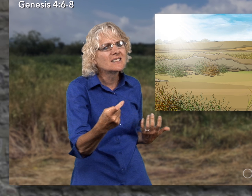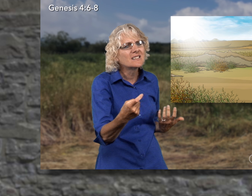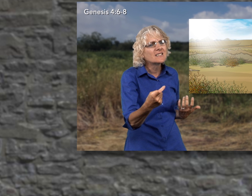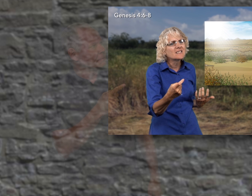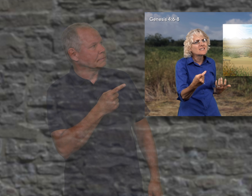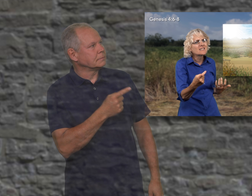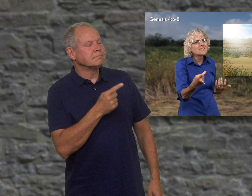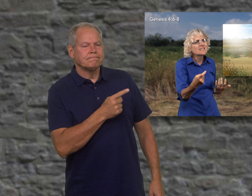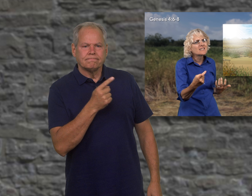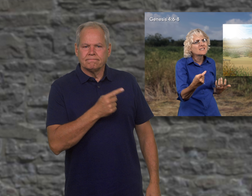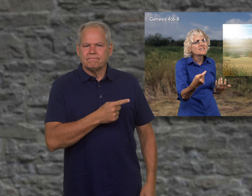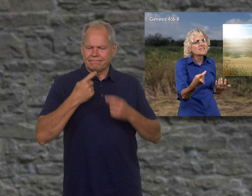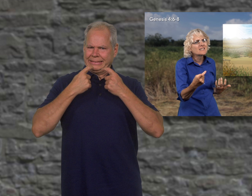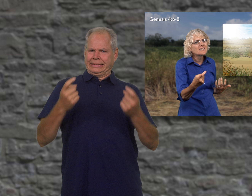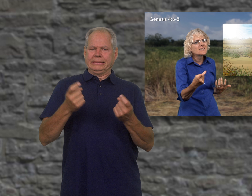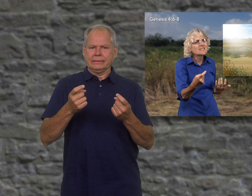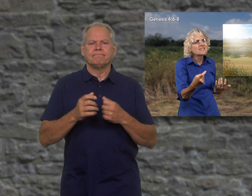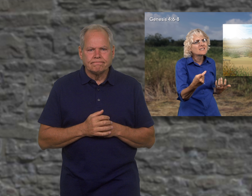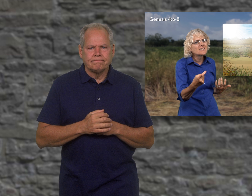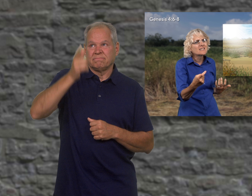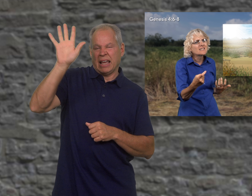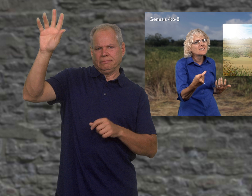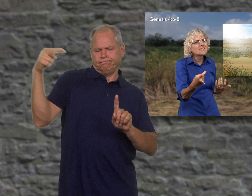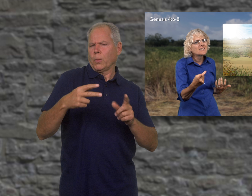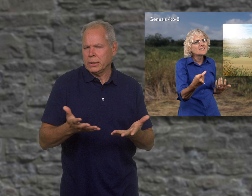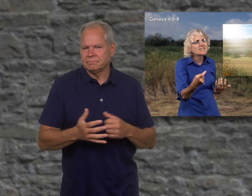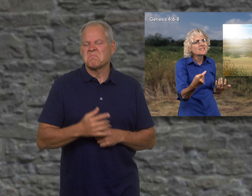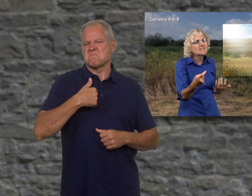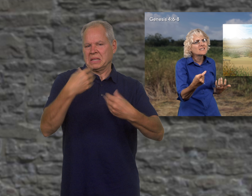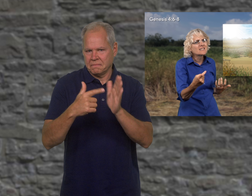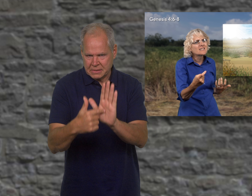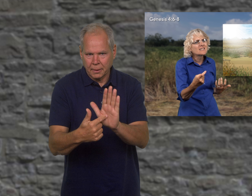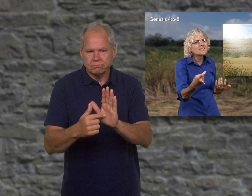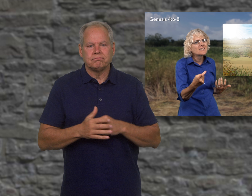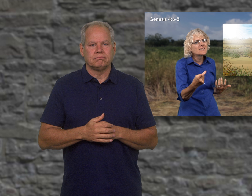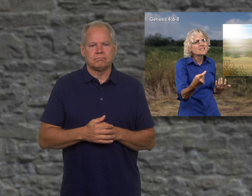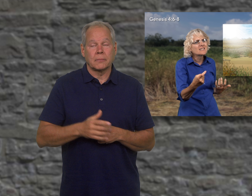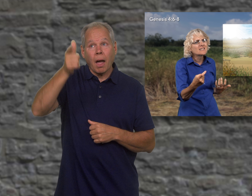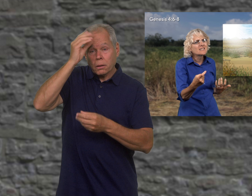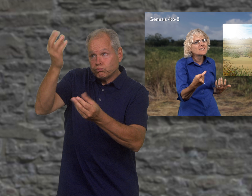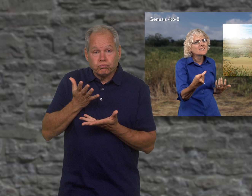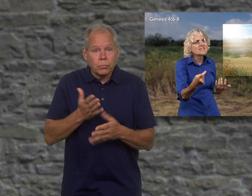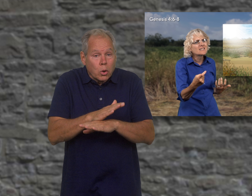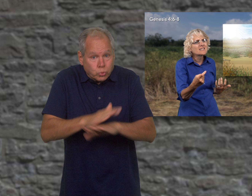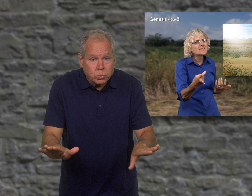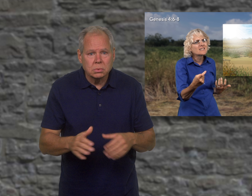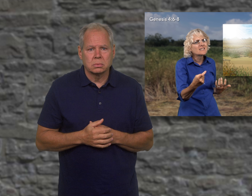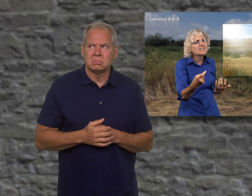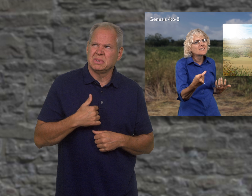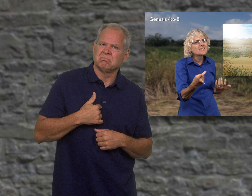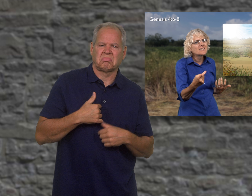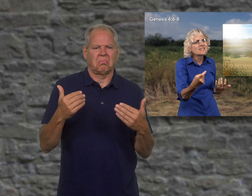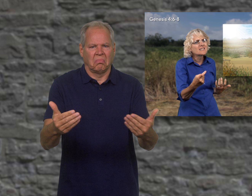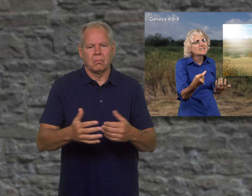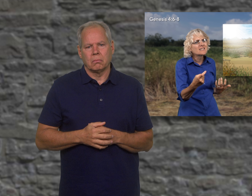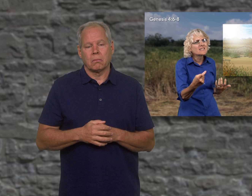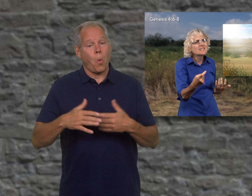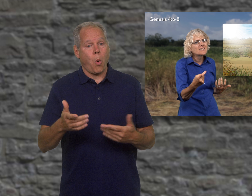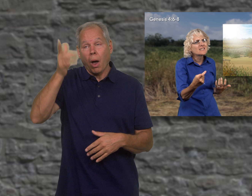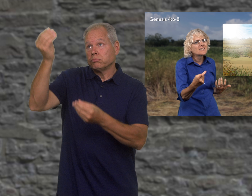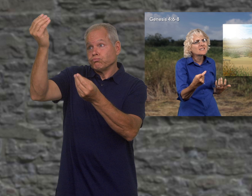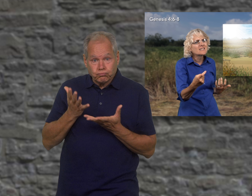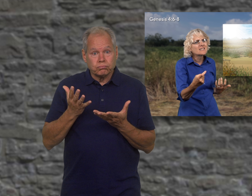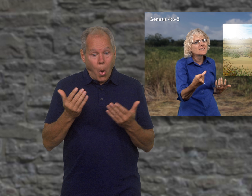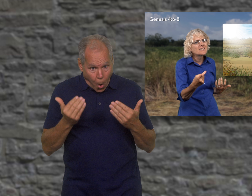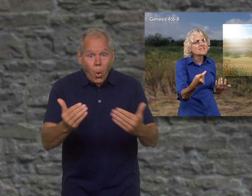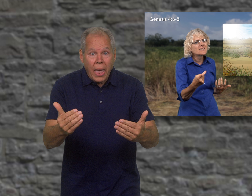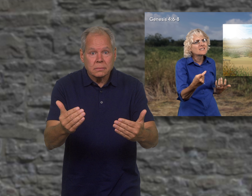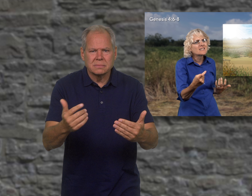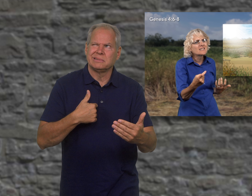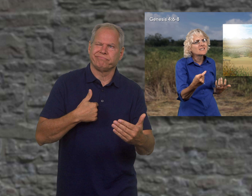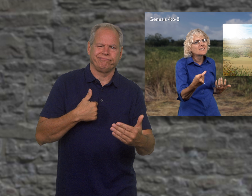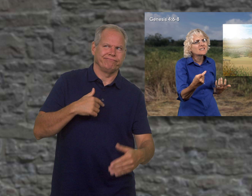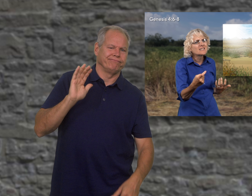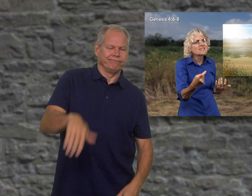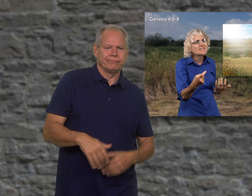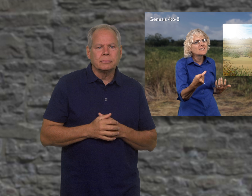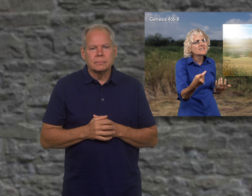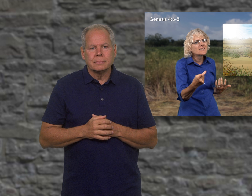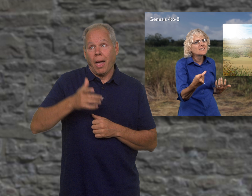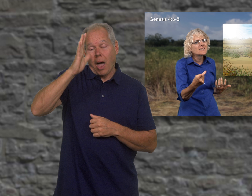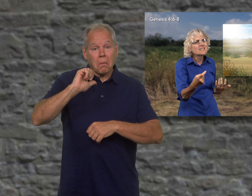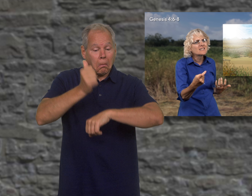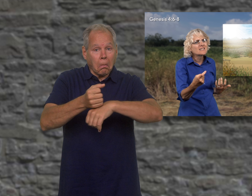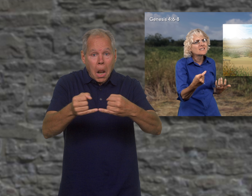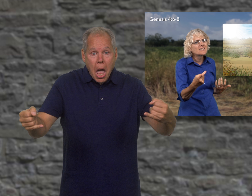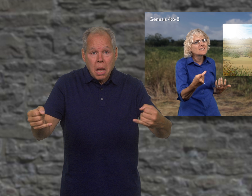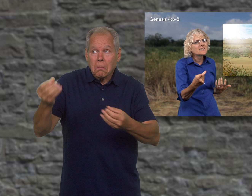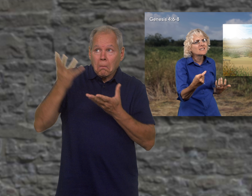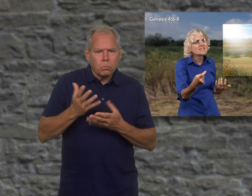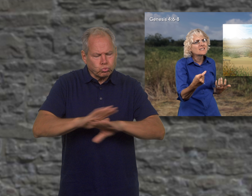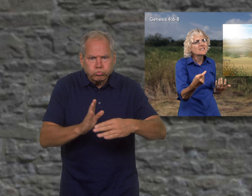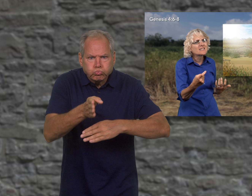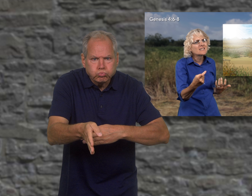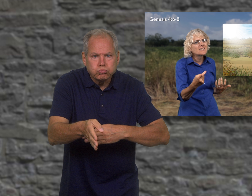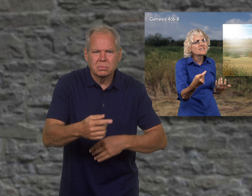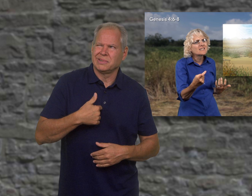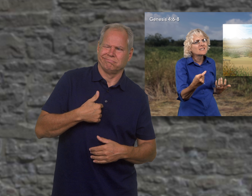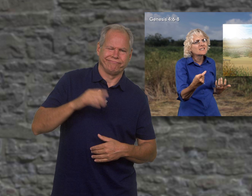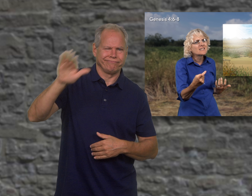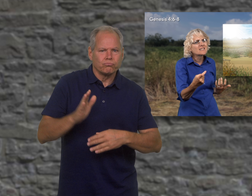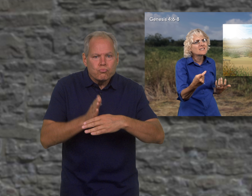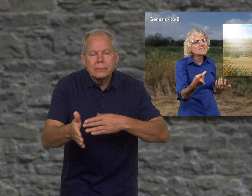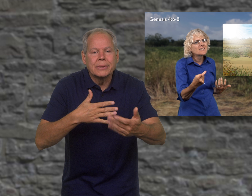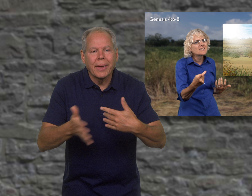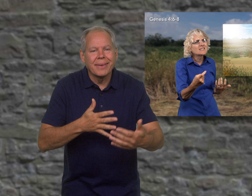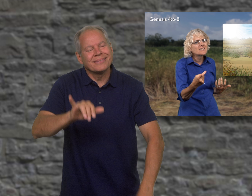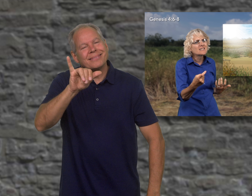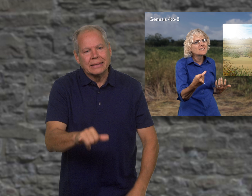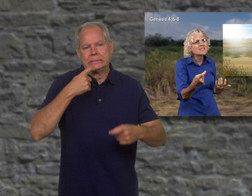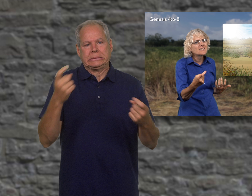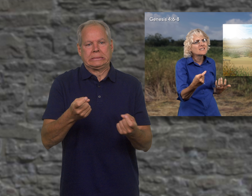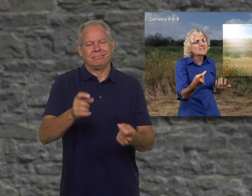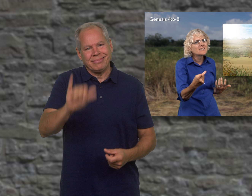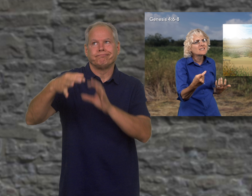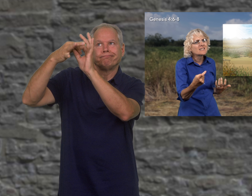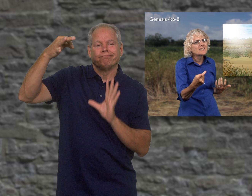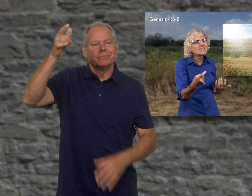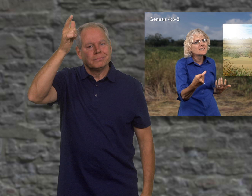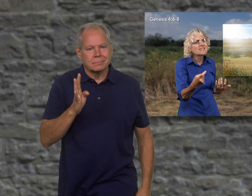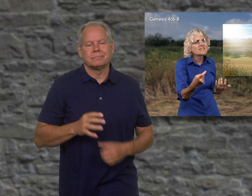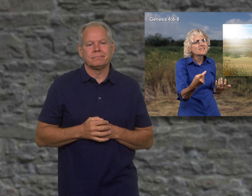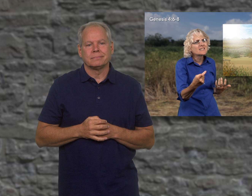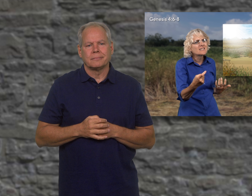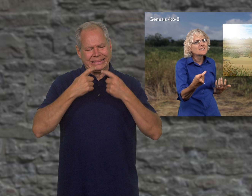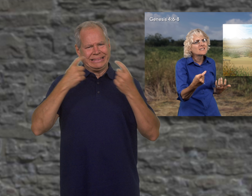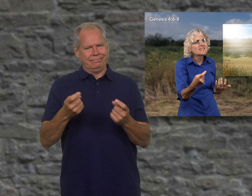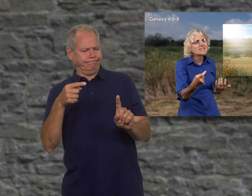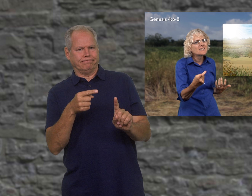If you do what is right, will you not be accepted?